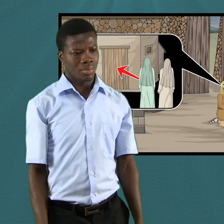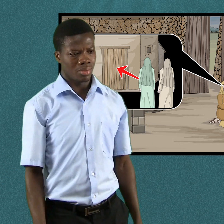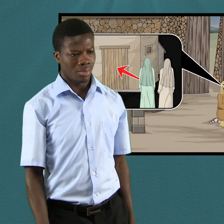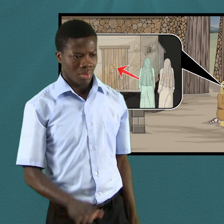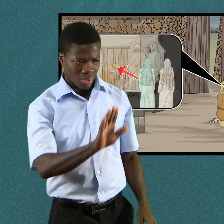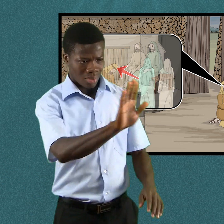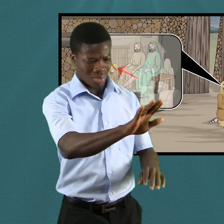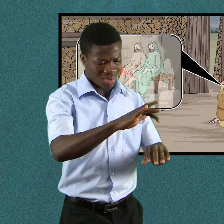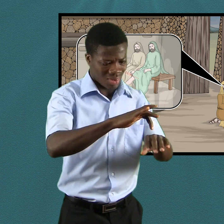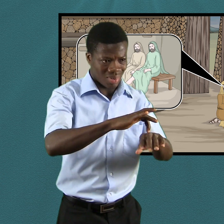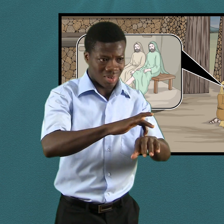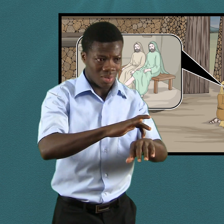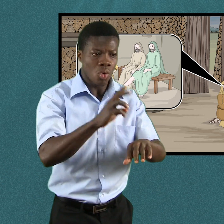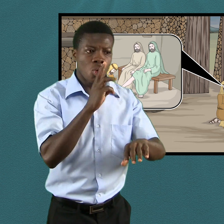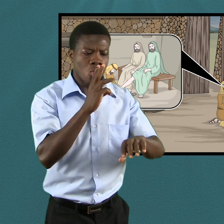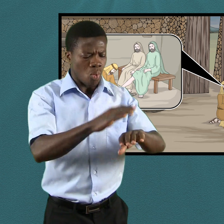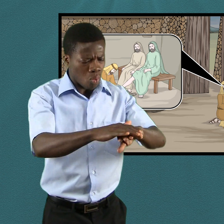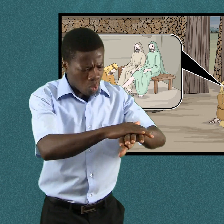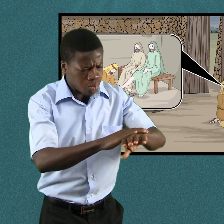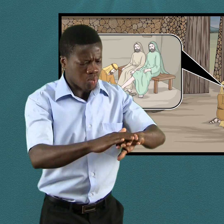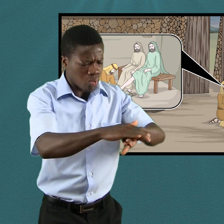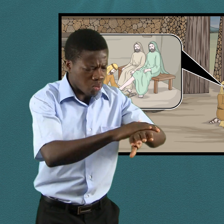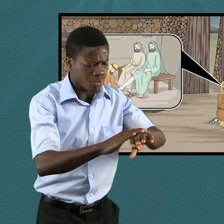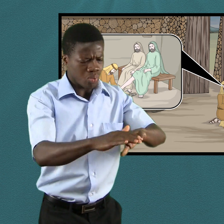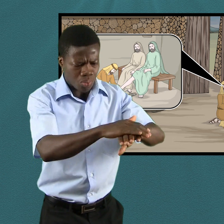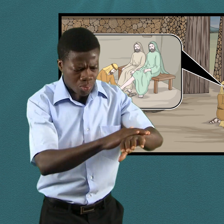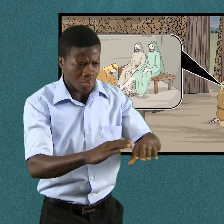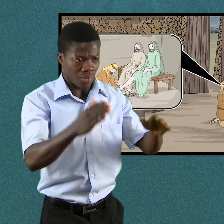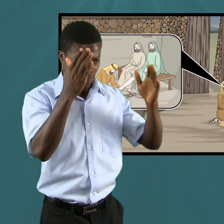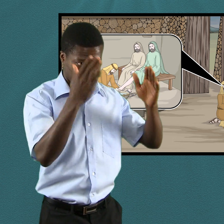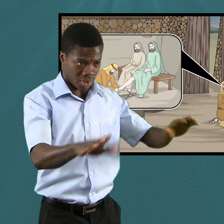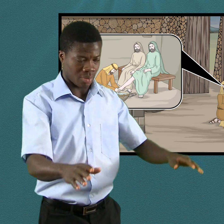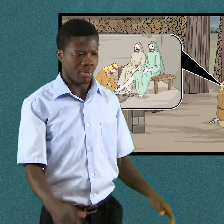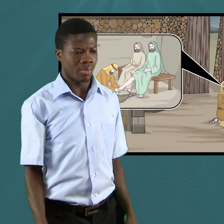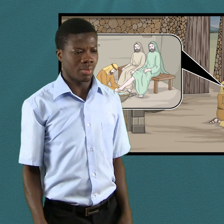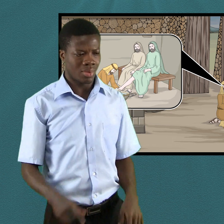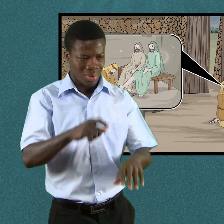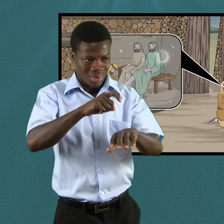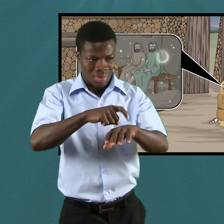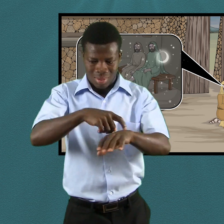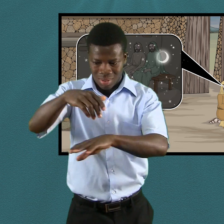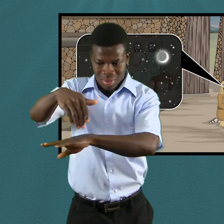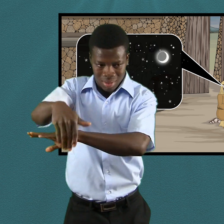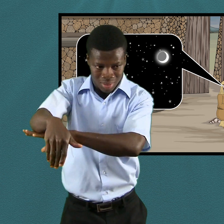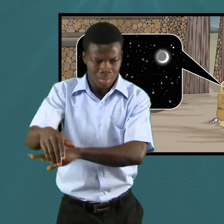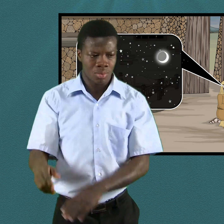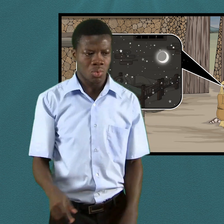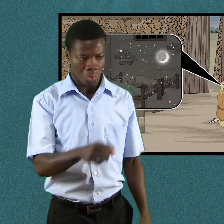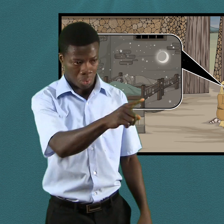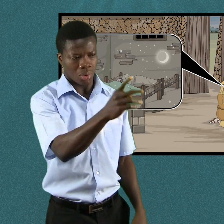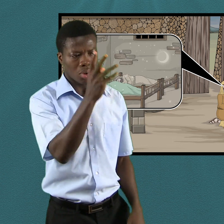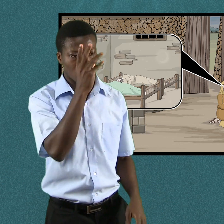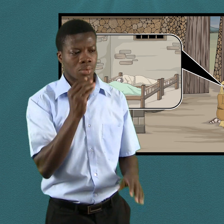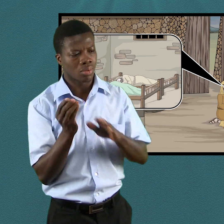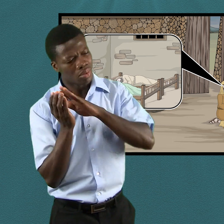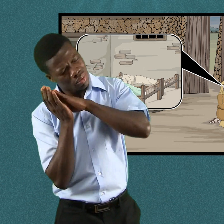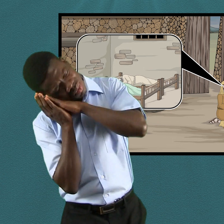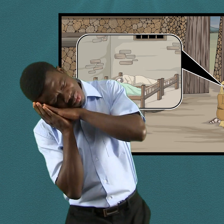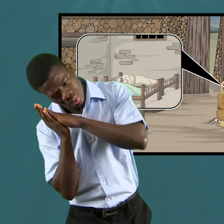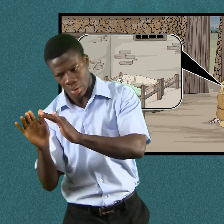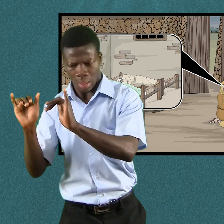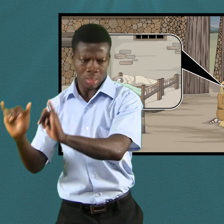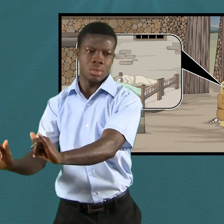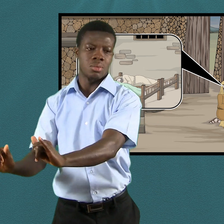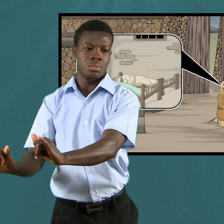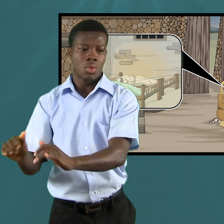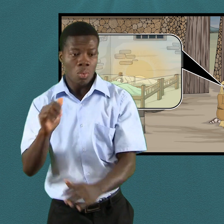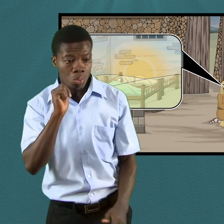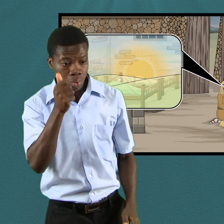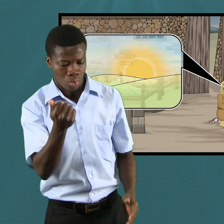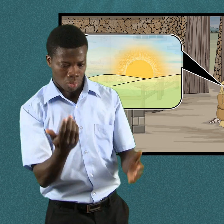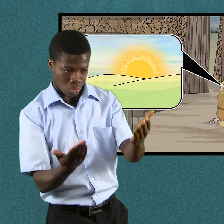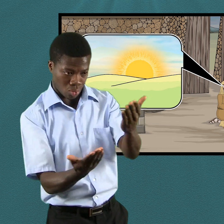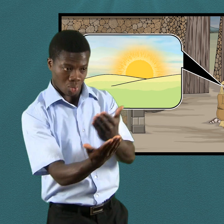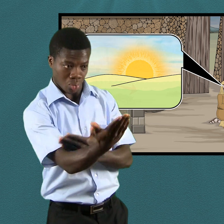wash your feet and spend the night.